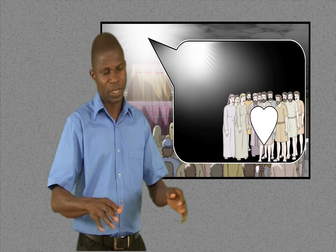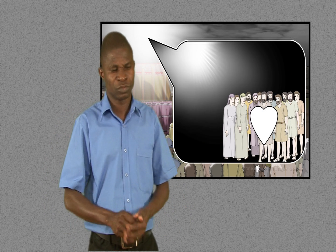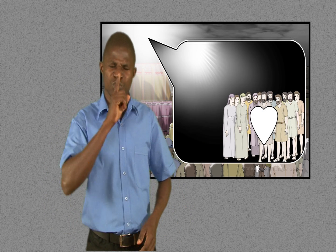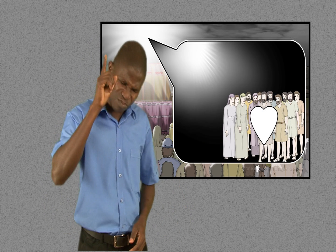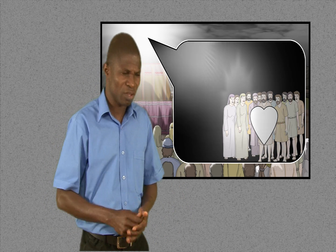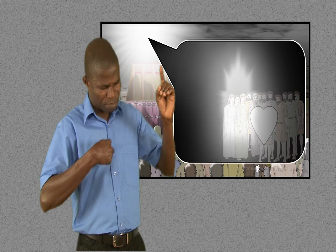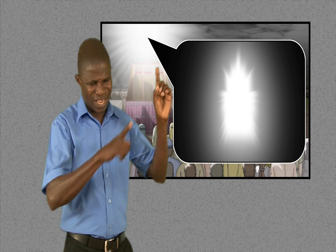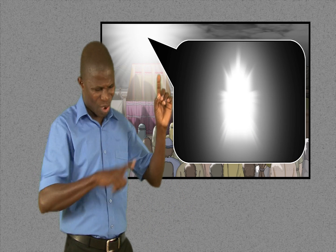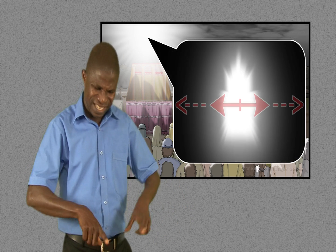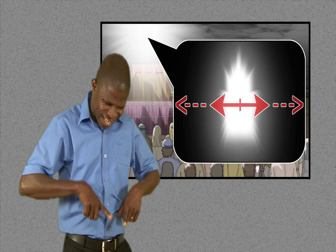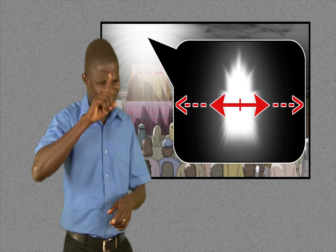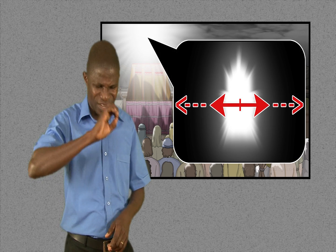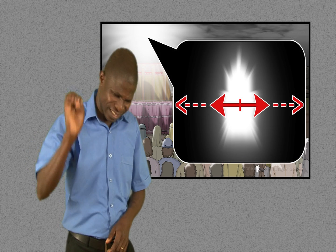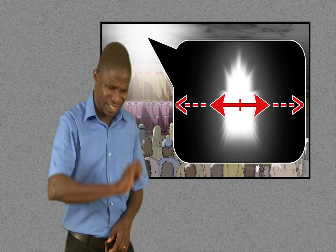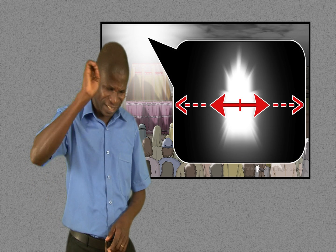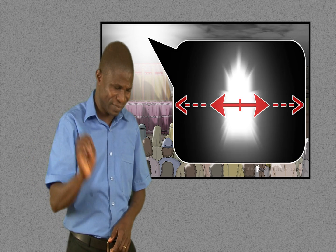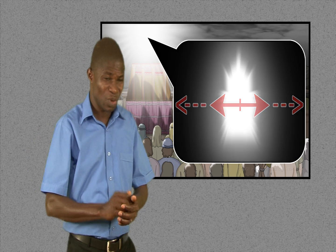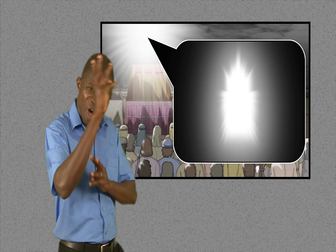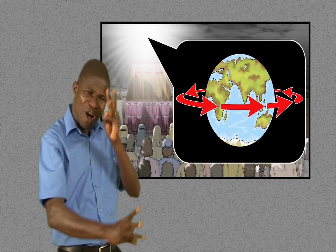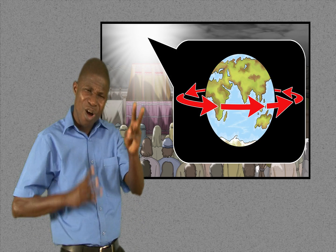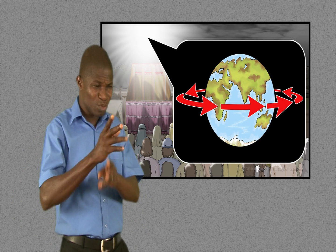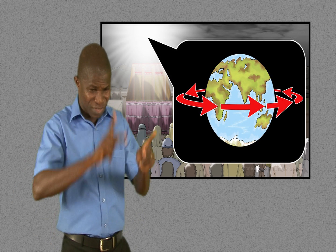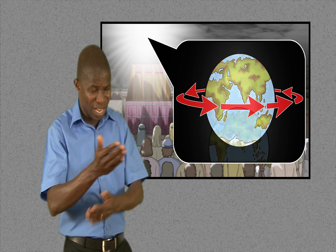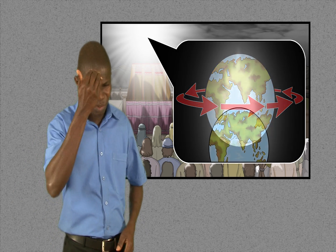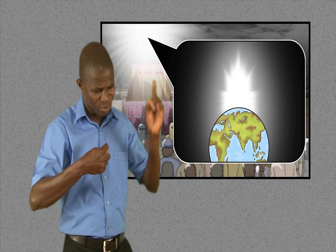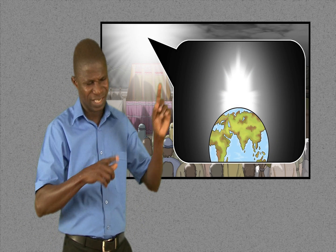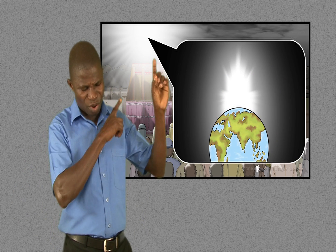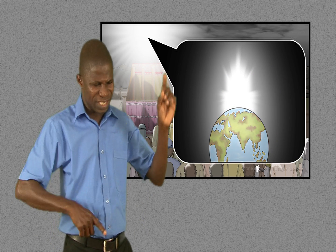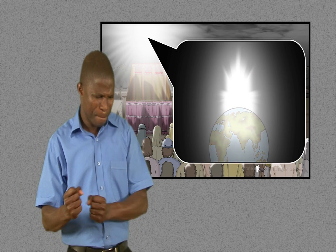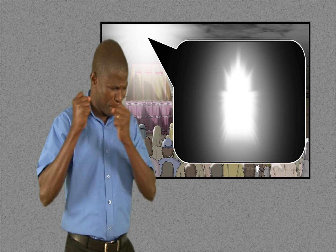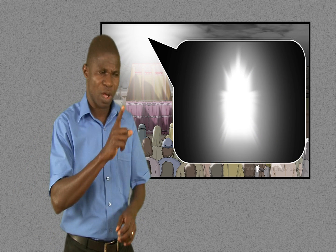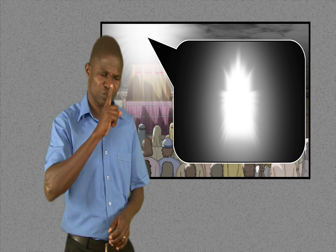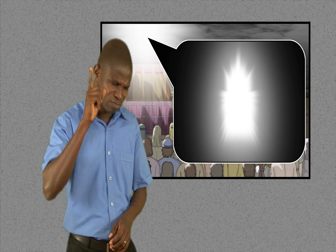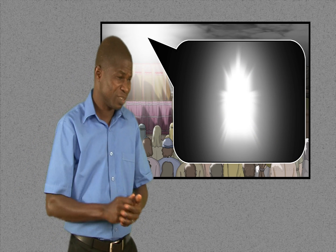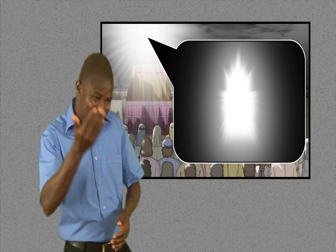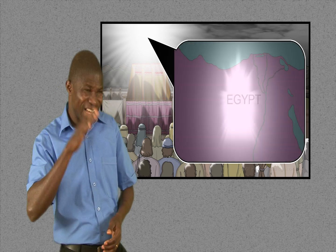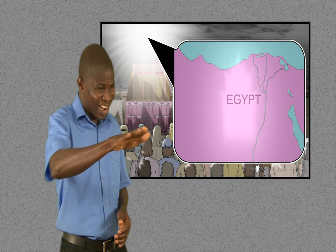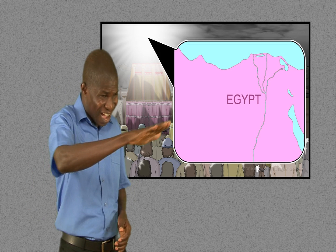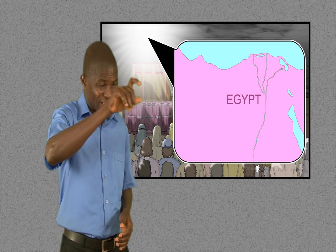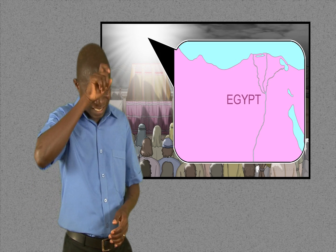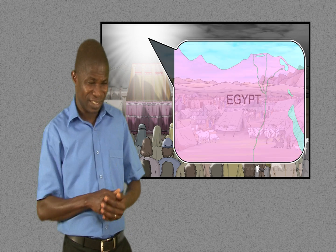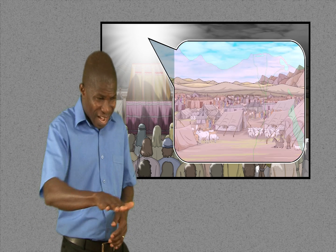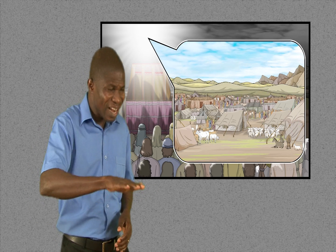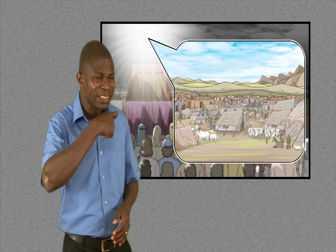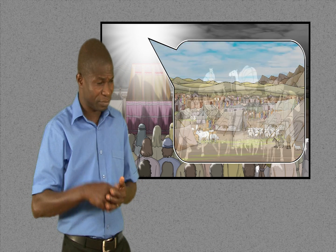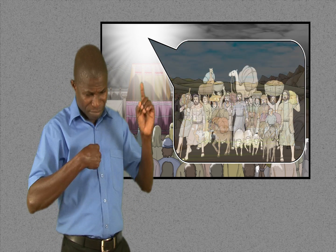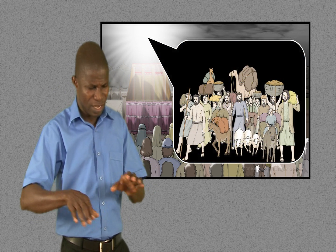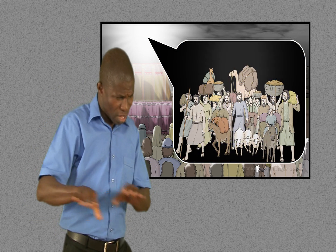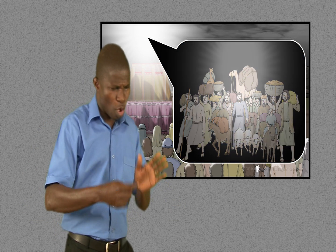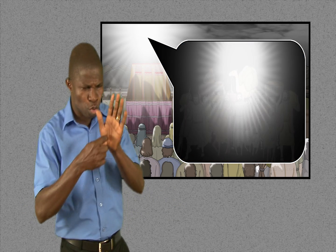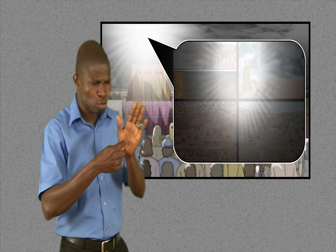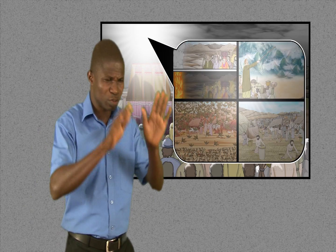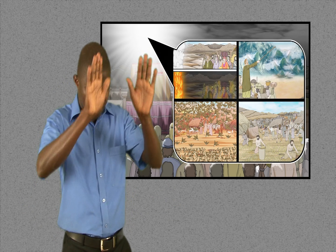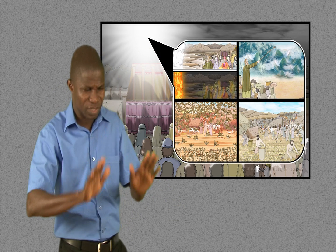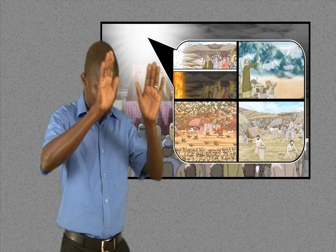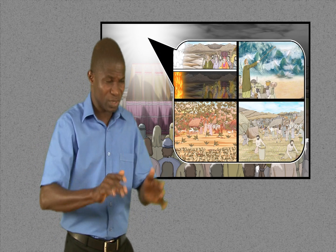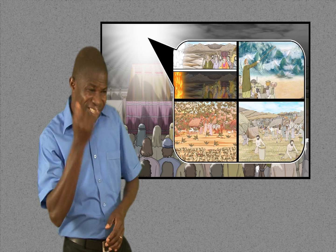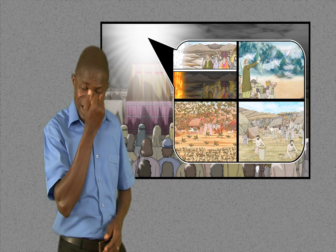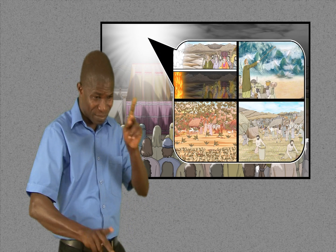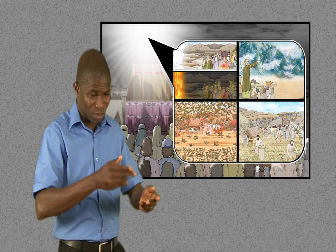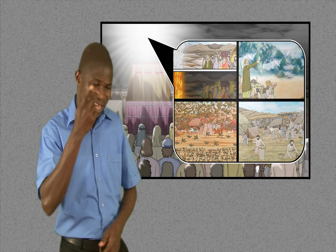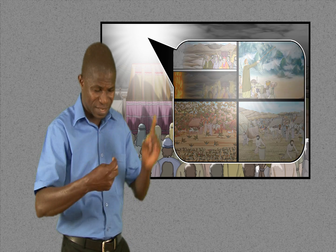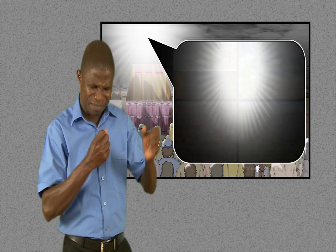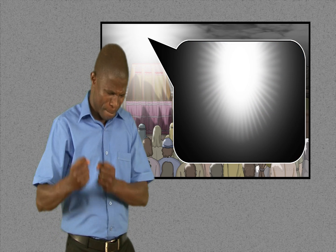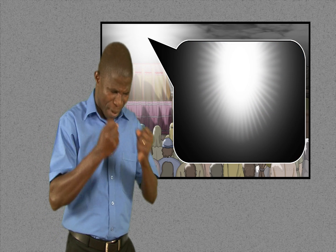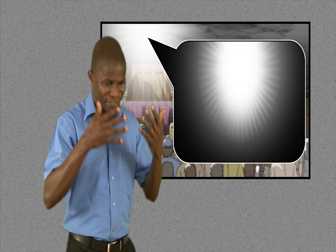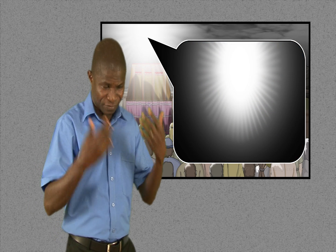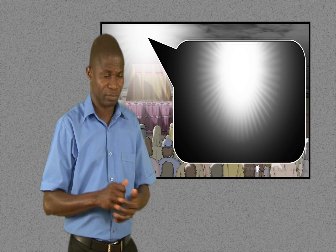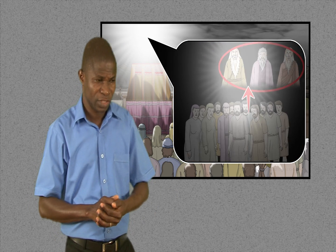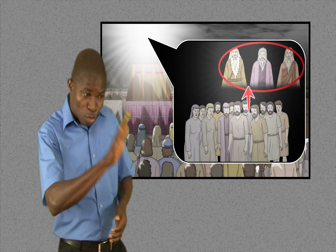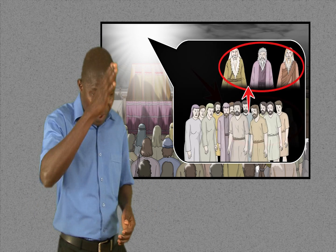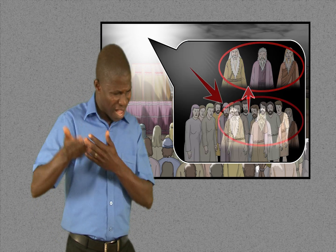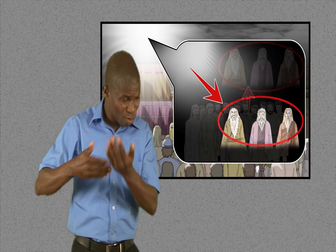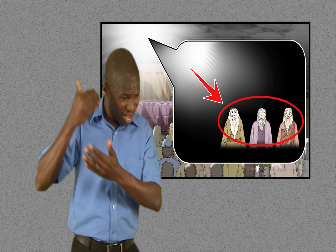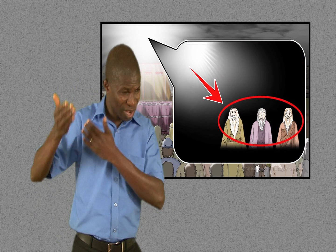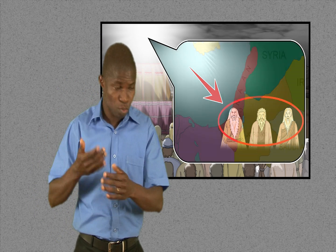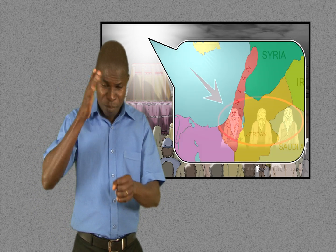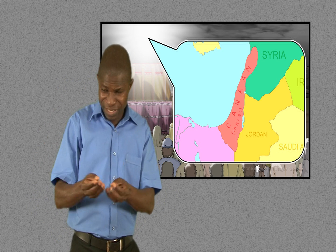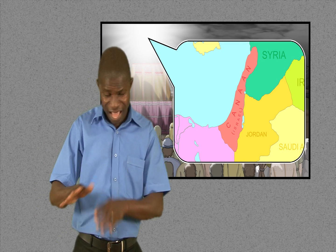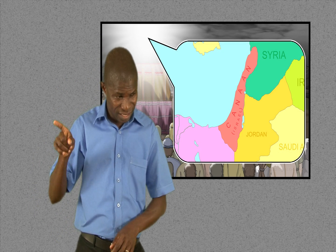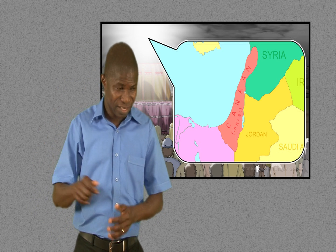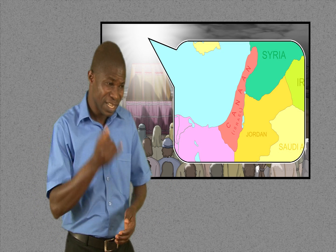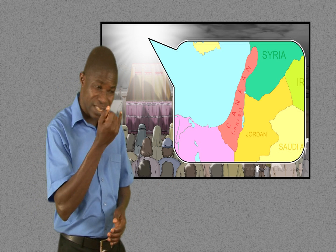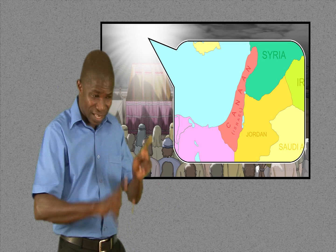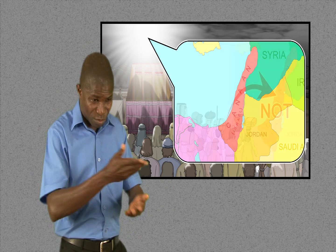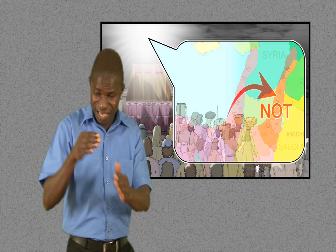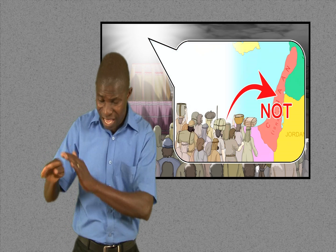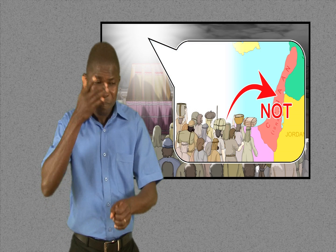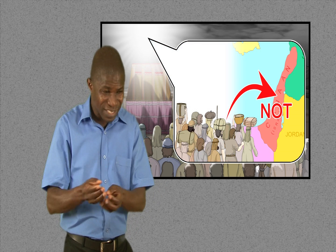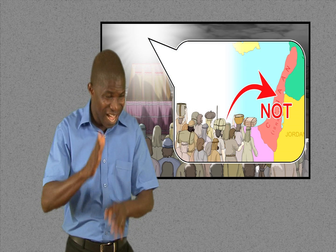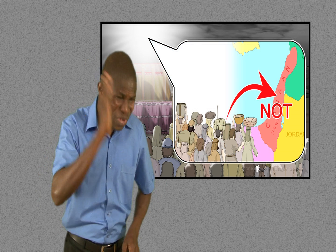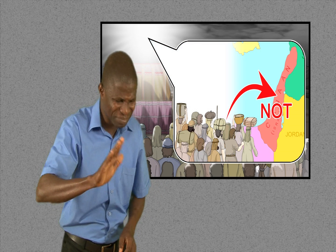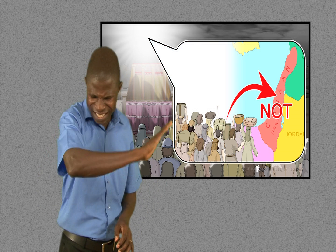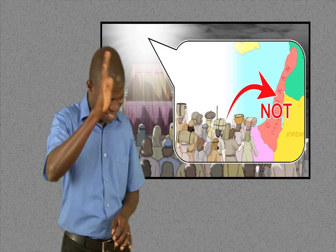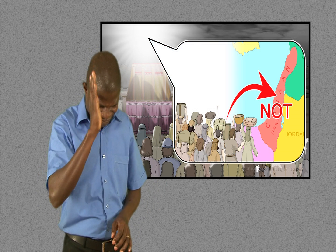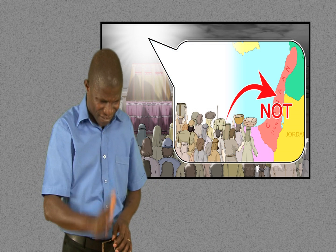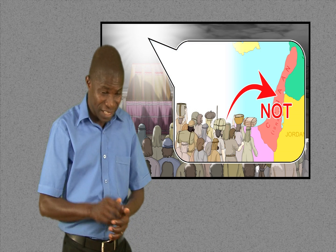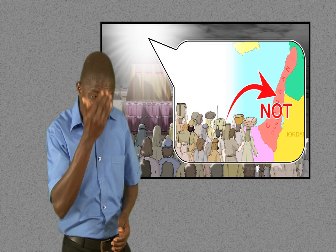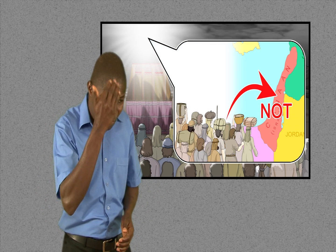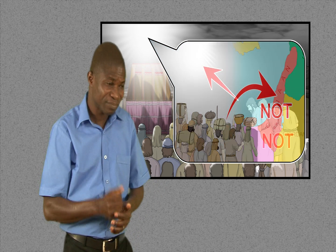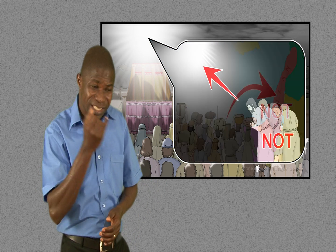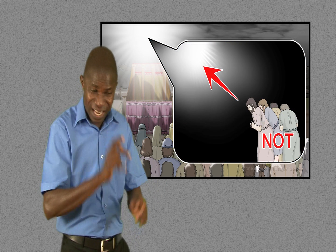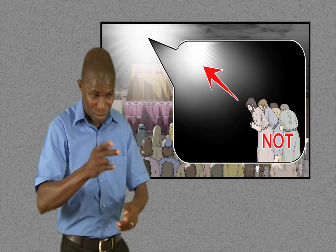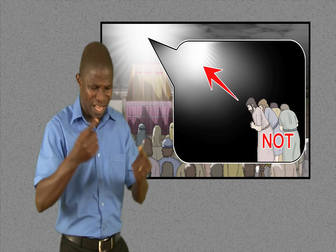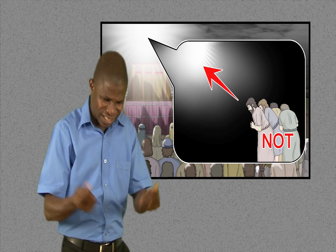“Yet as surely as I live and as surely as the whole earth is filled with the glory of the LORD, not one of the men who have seen My glory and the signs I performed in Egypt and in the wilderness—yet have tested Me and disobeyed Me these ten times— not one will ever see the land that I swore to give their fathers.